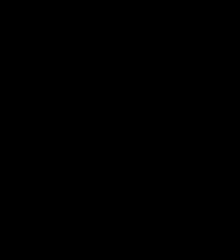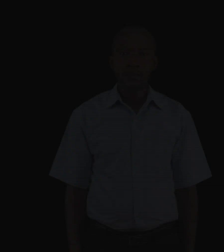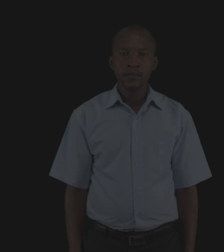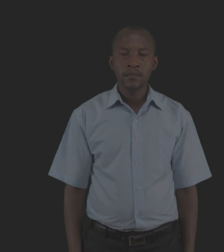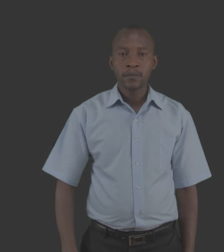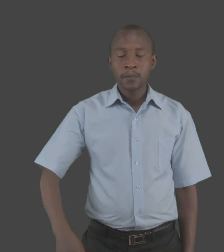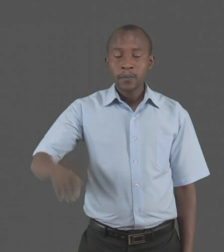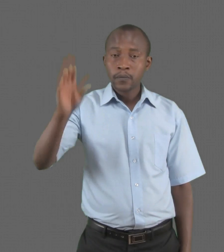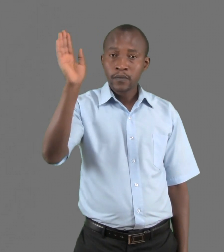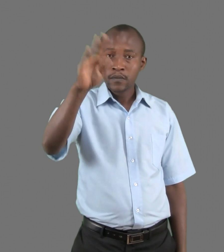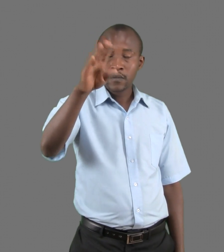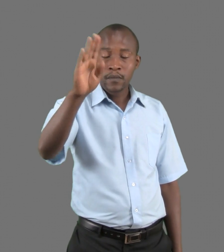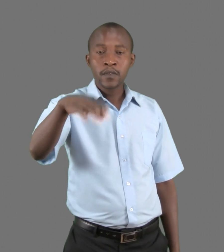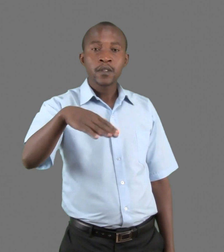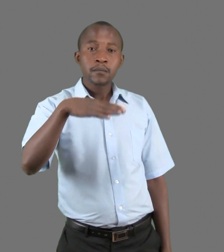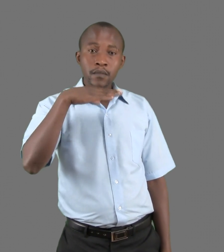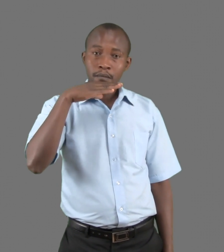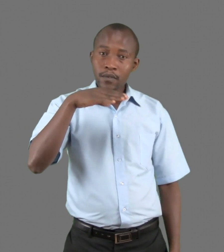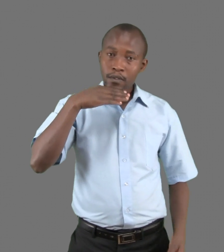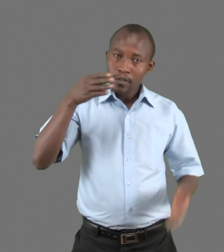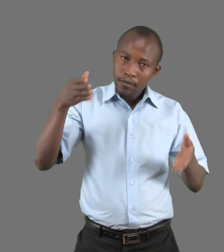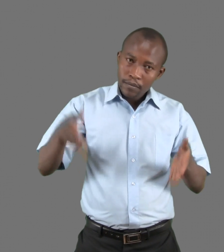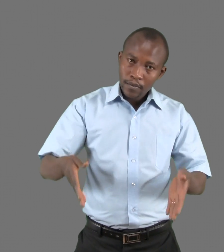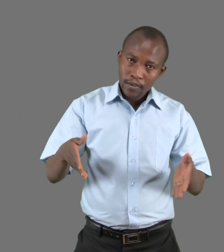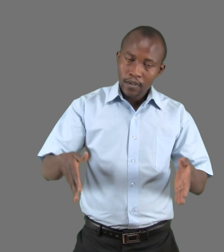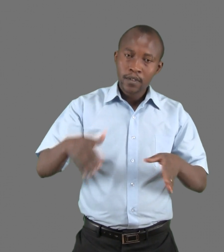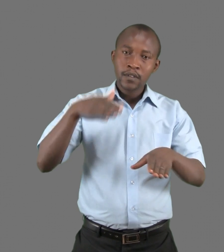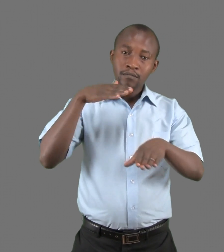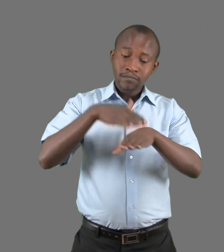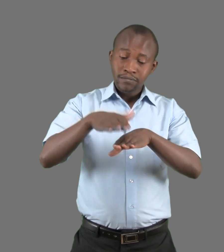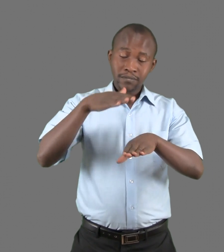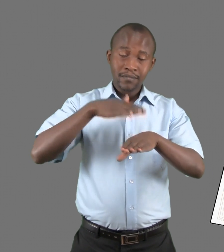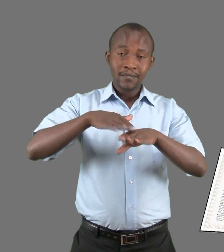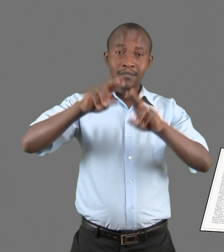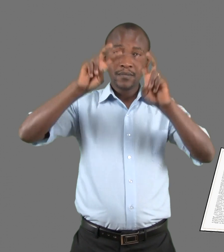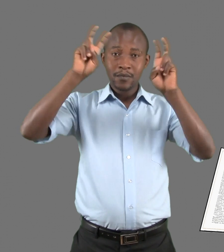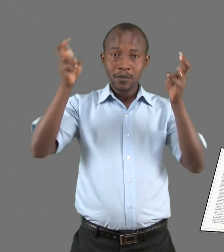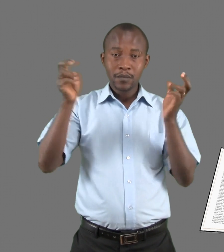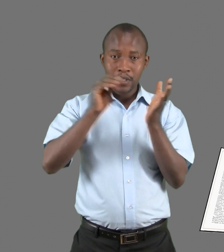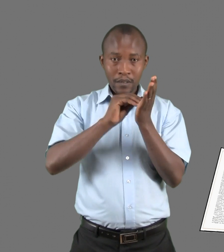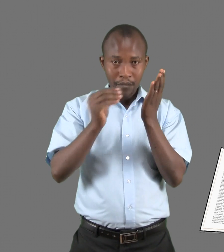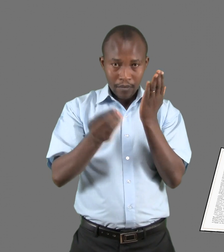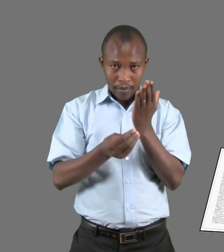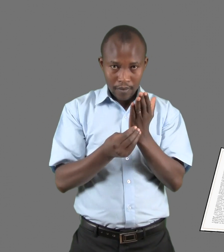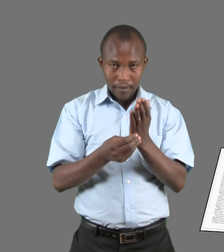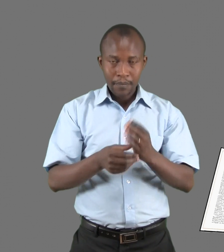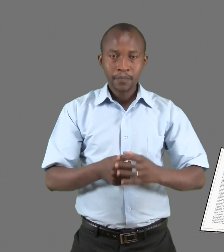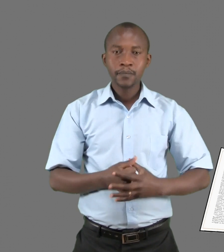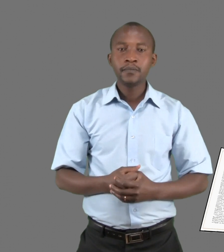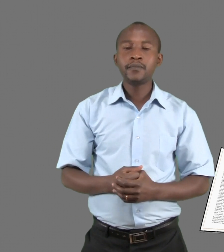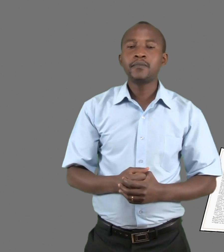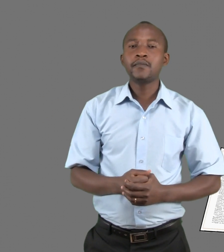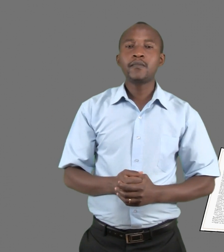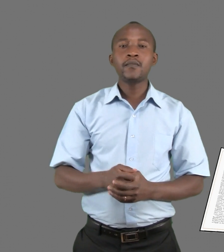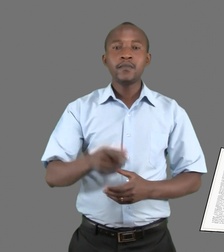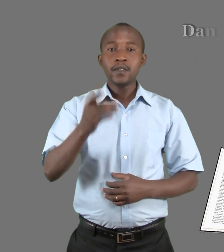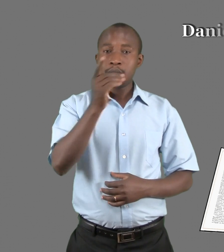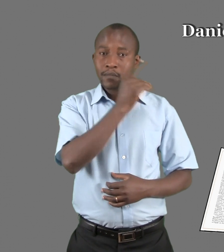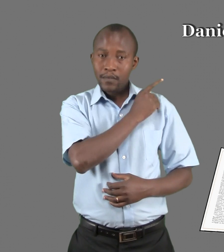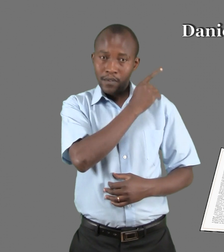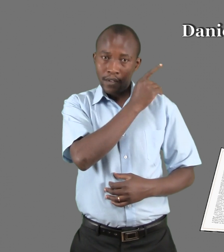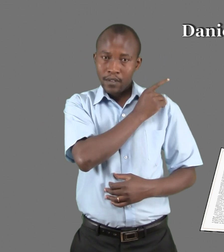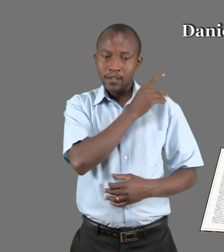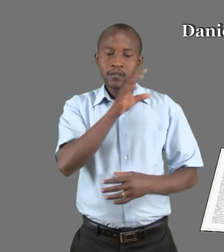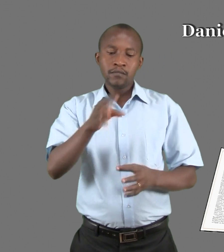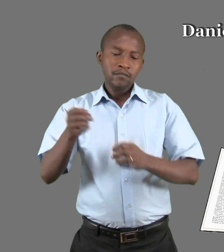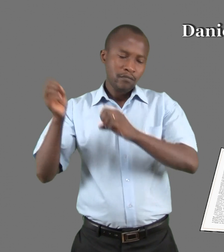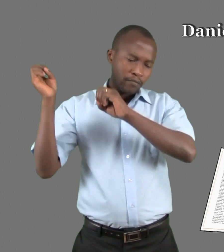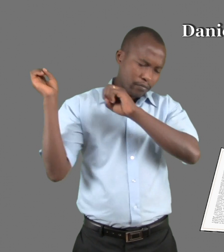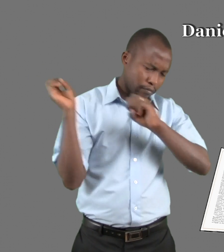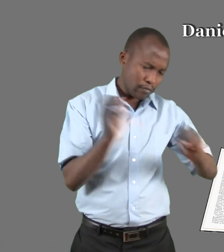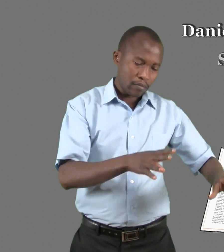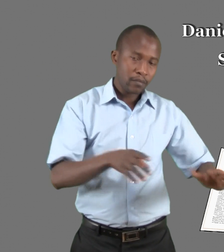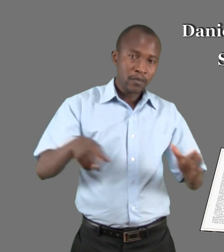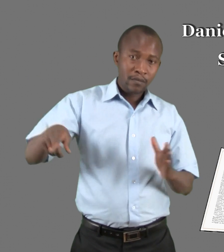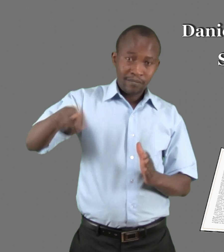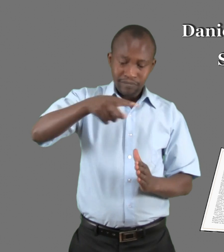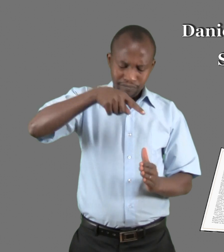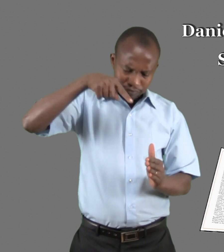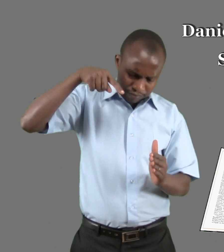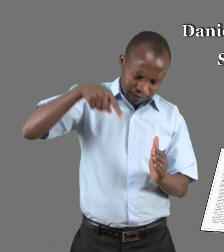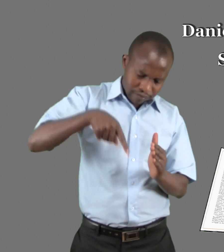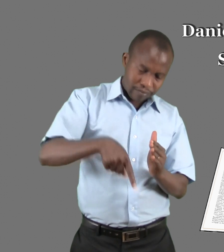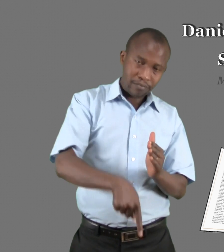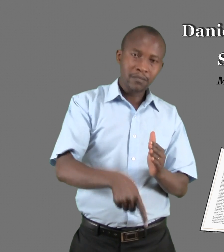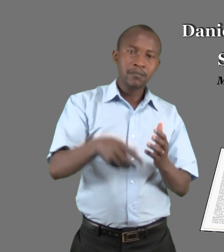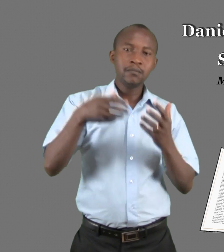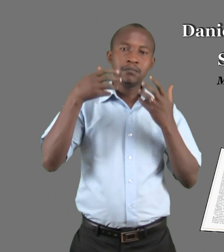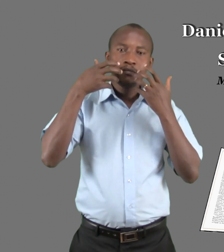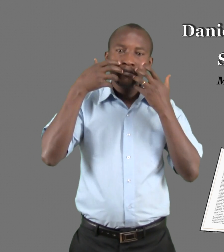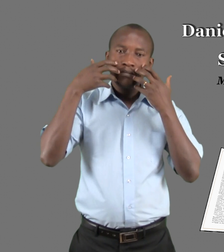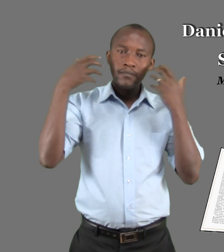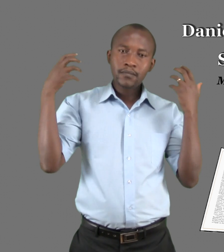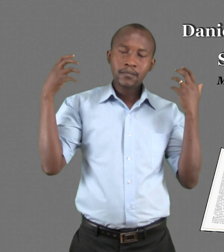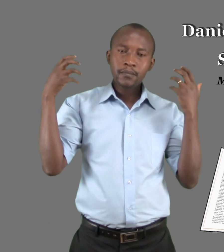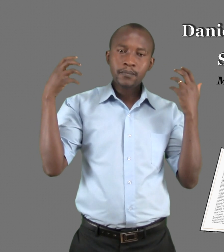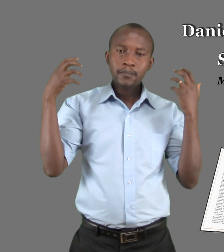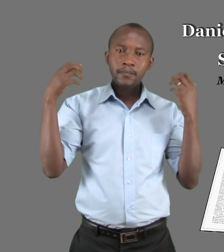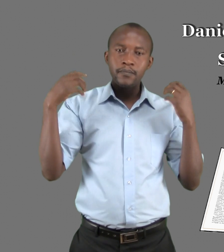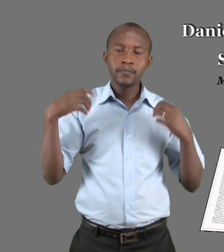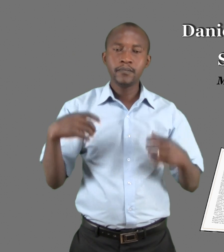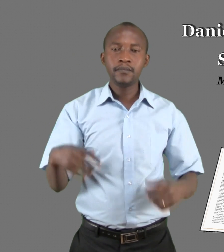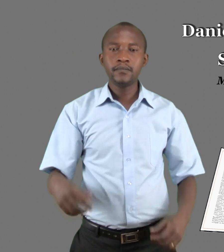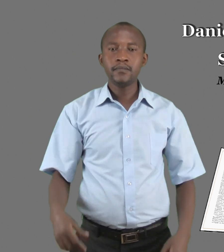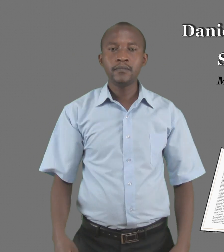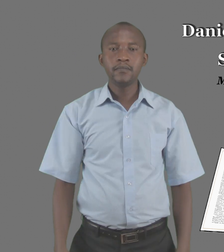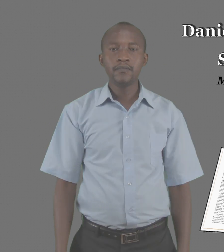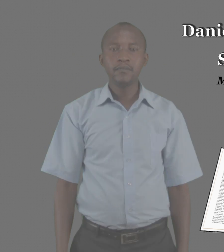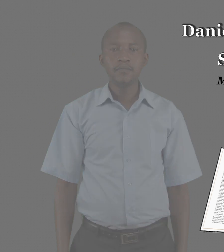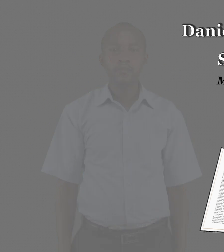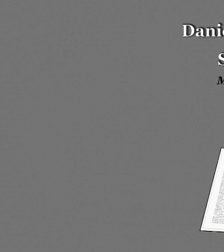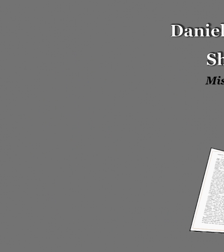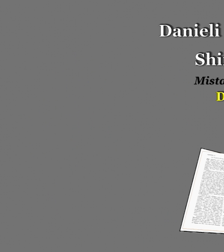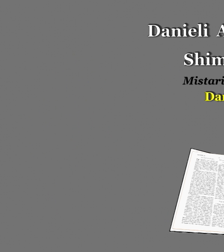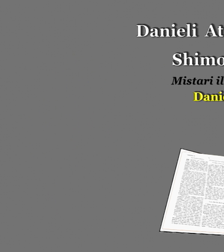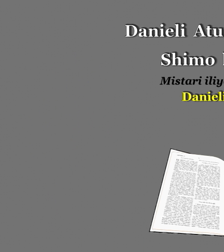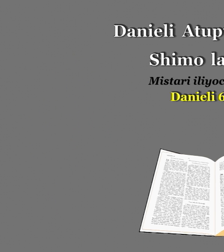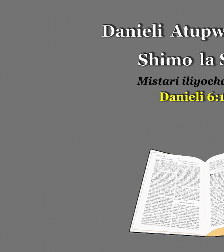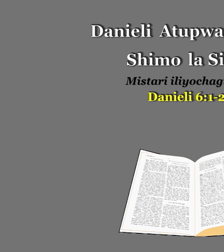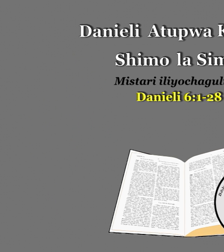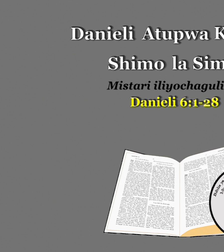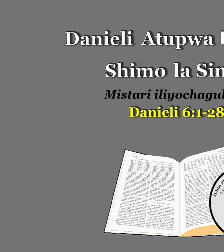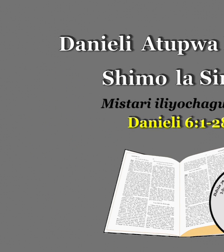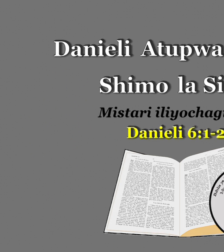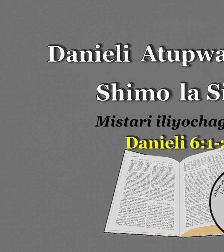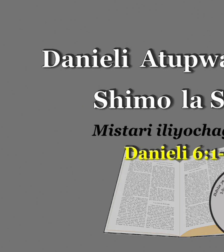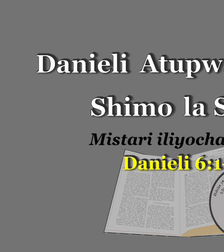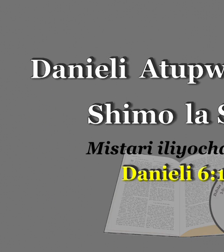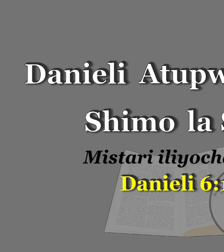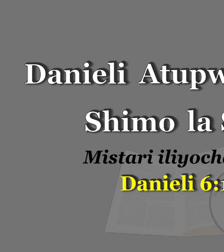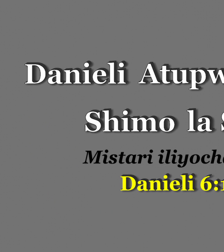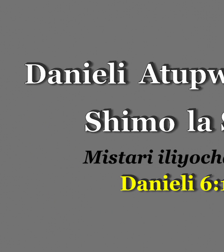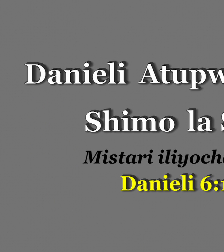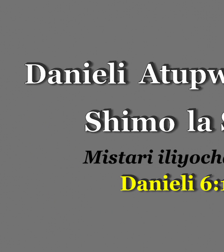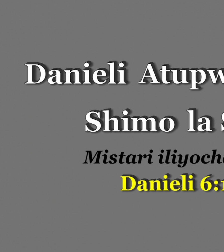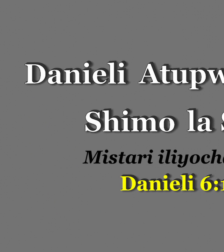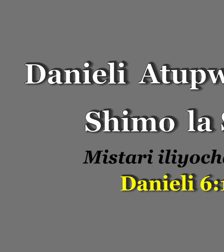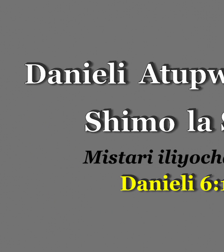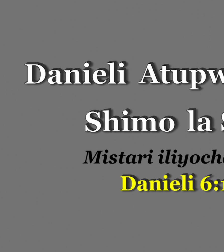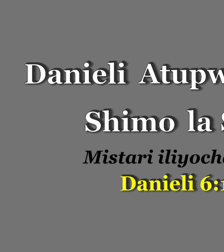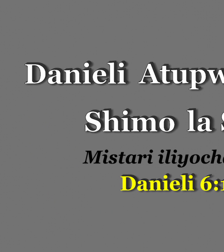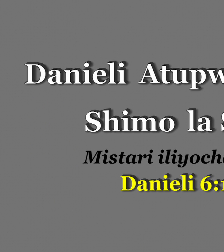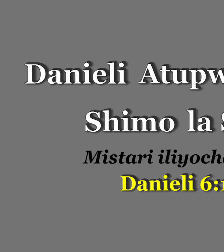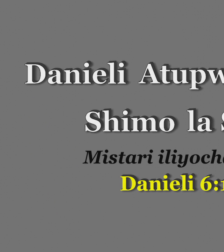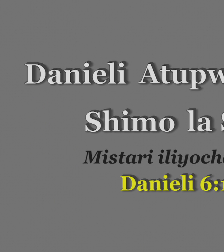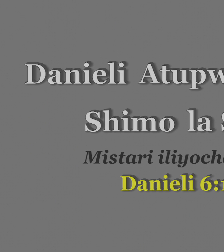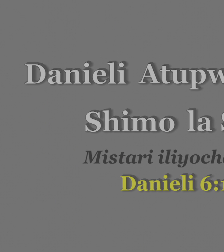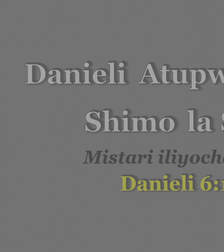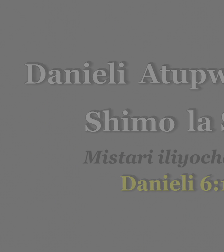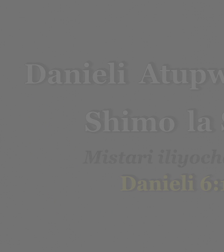Daniel thrown into the lions' den